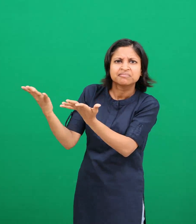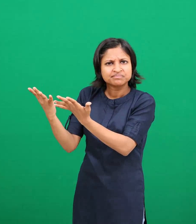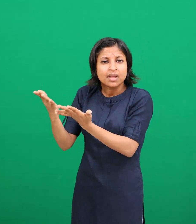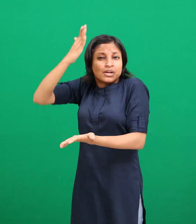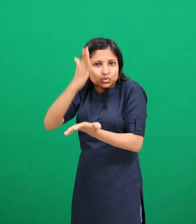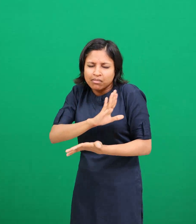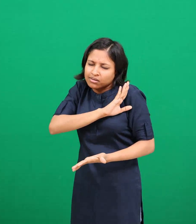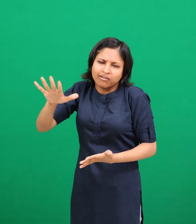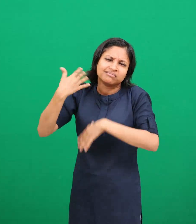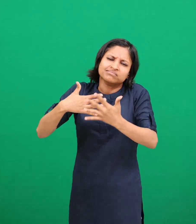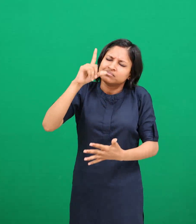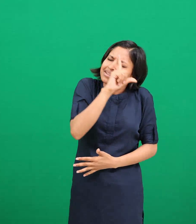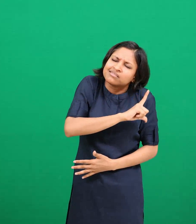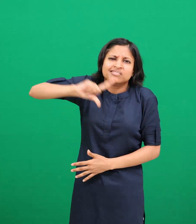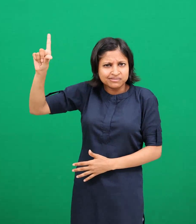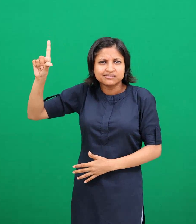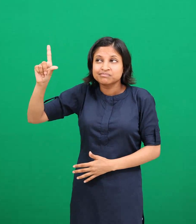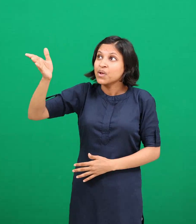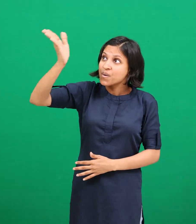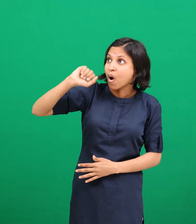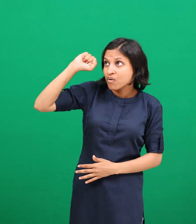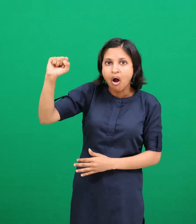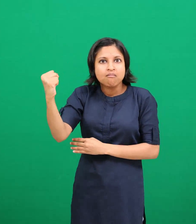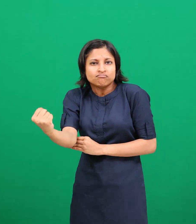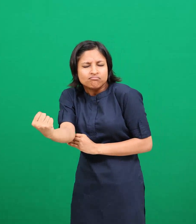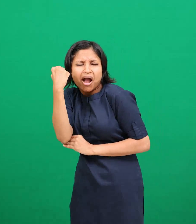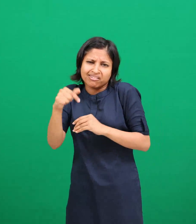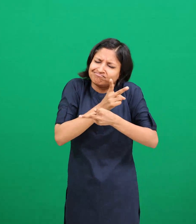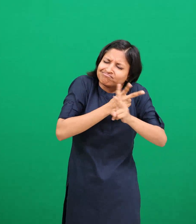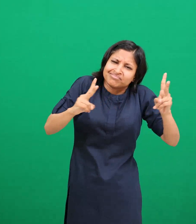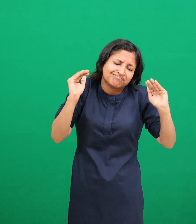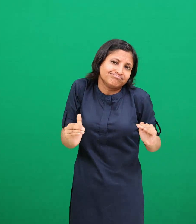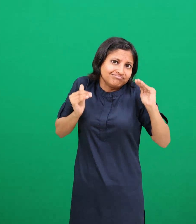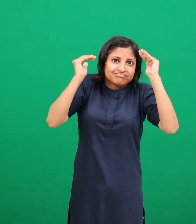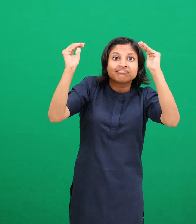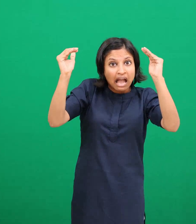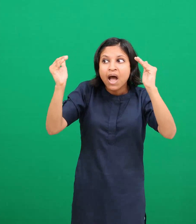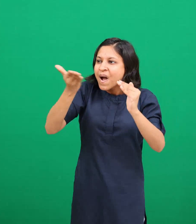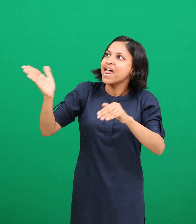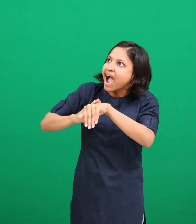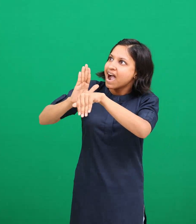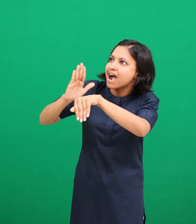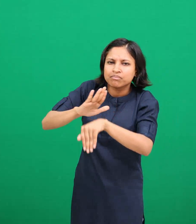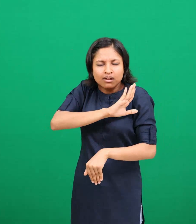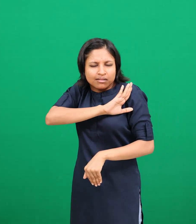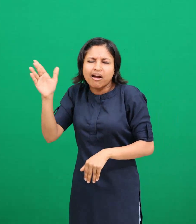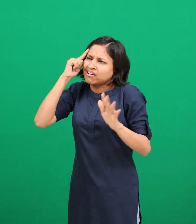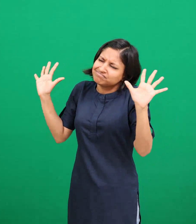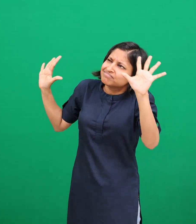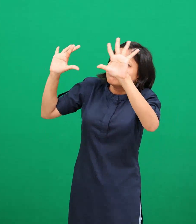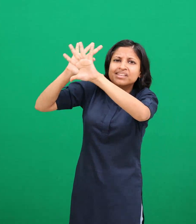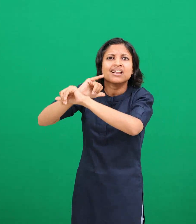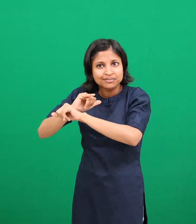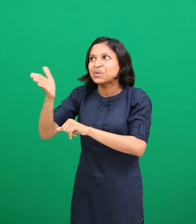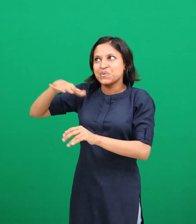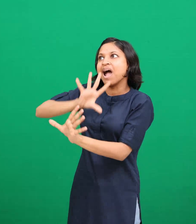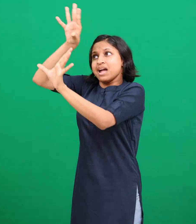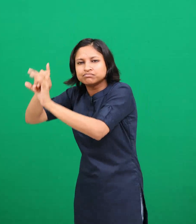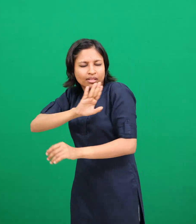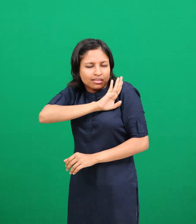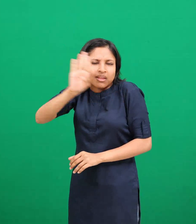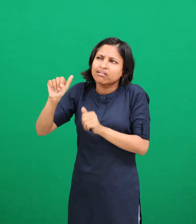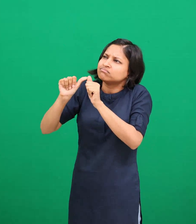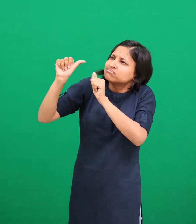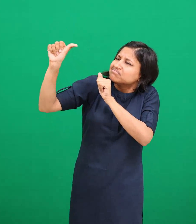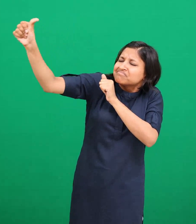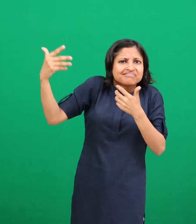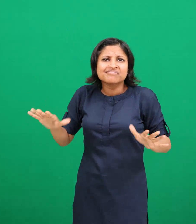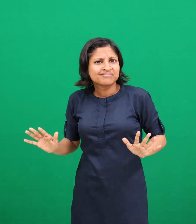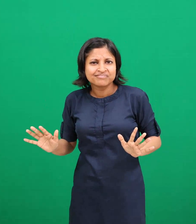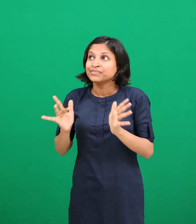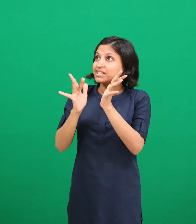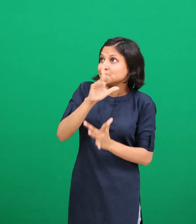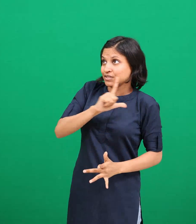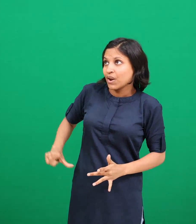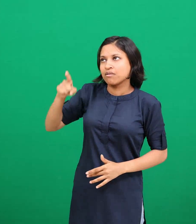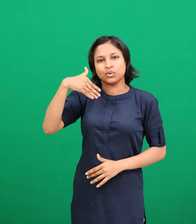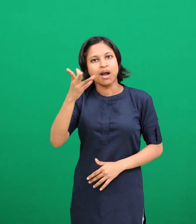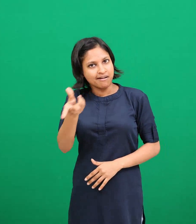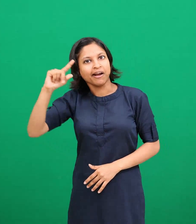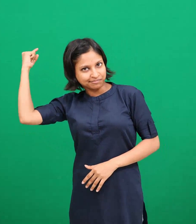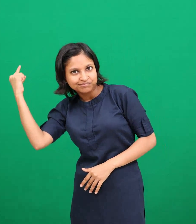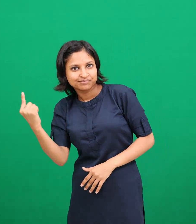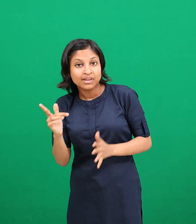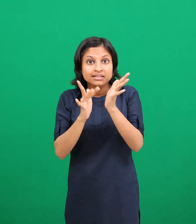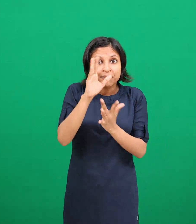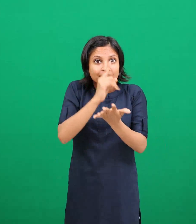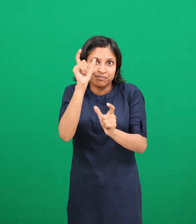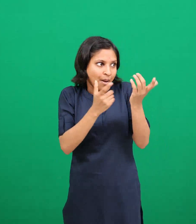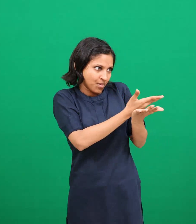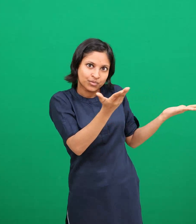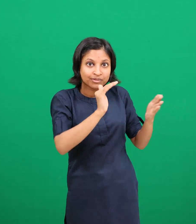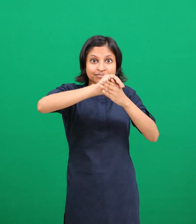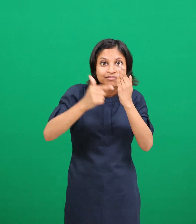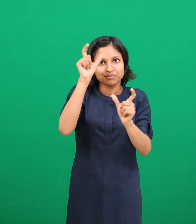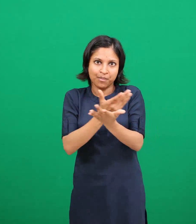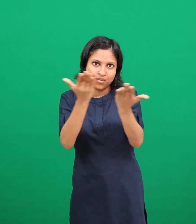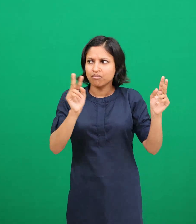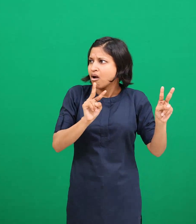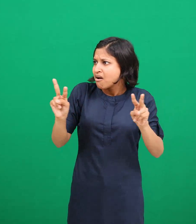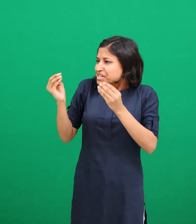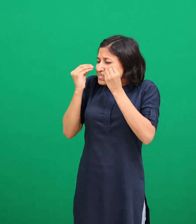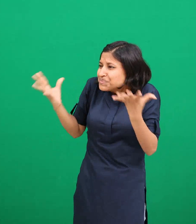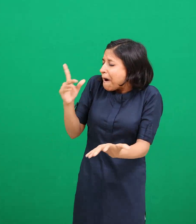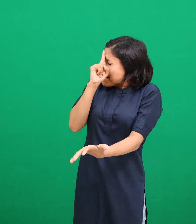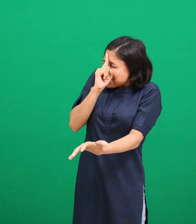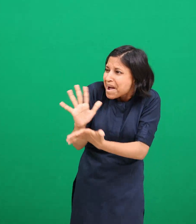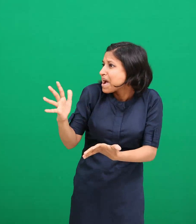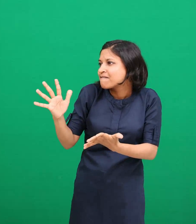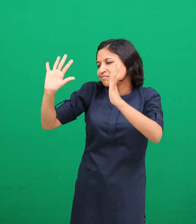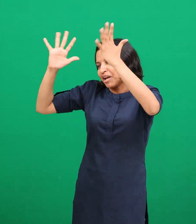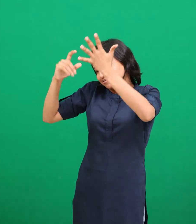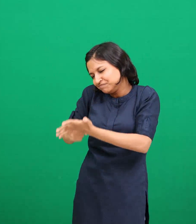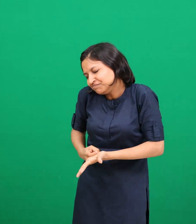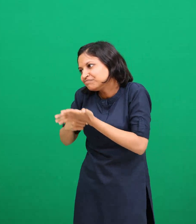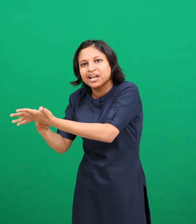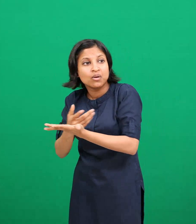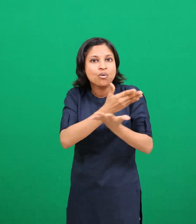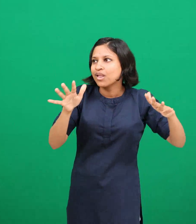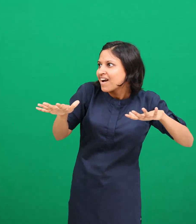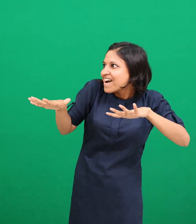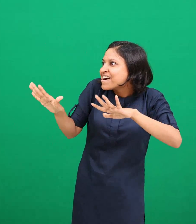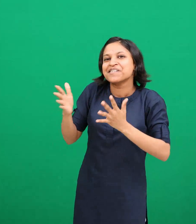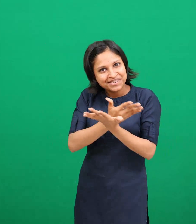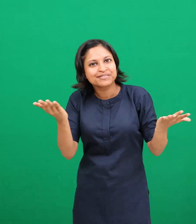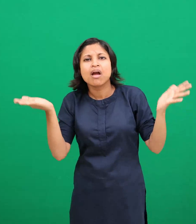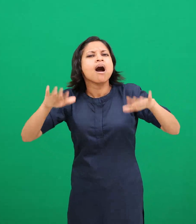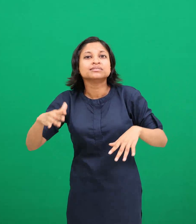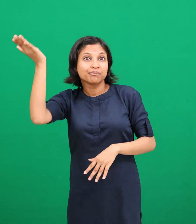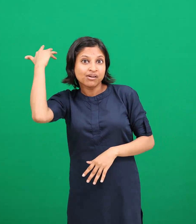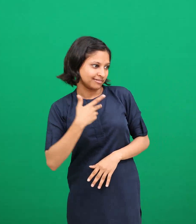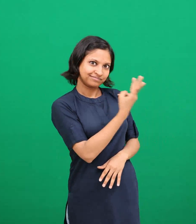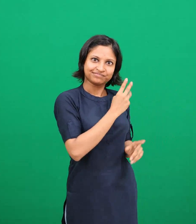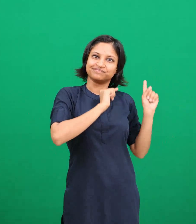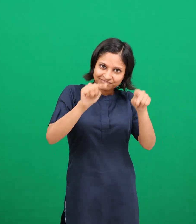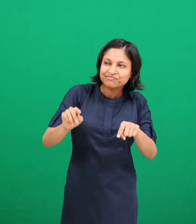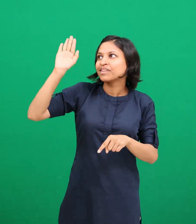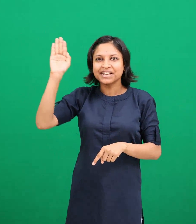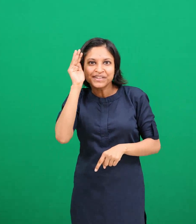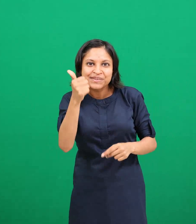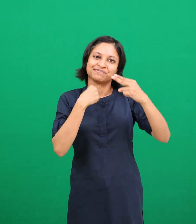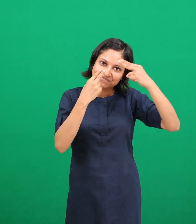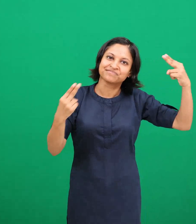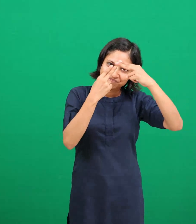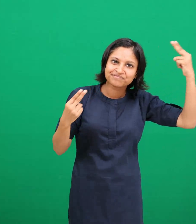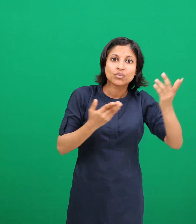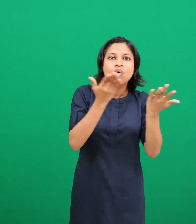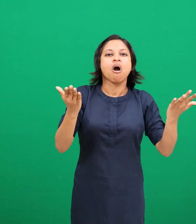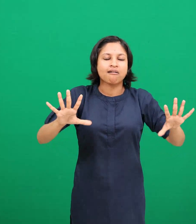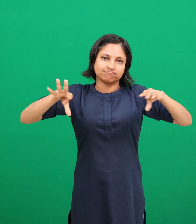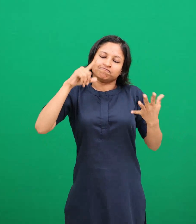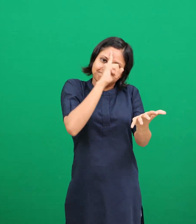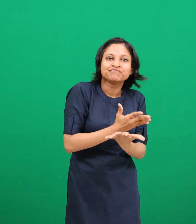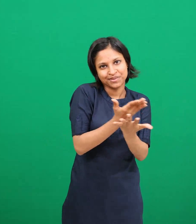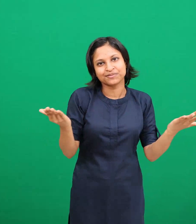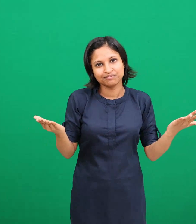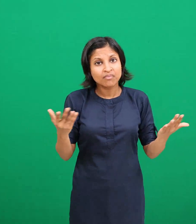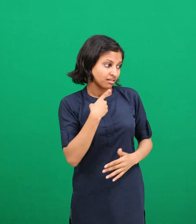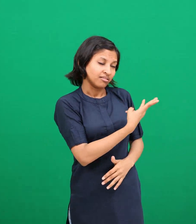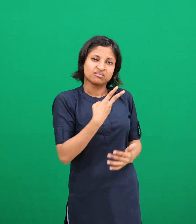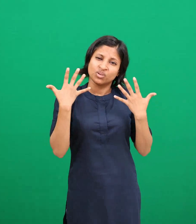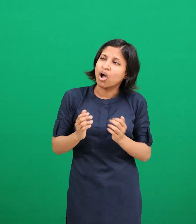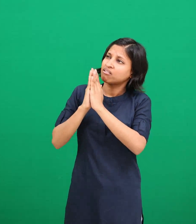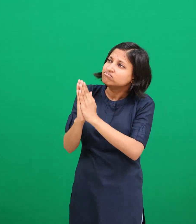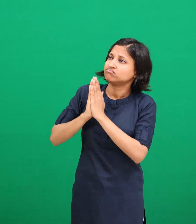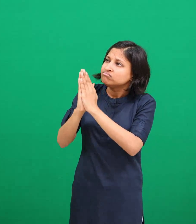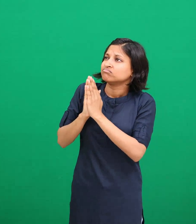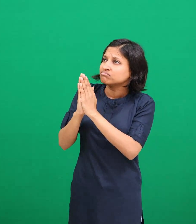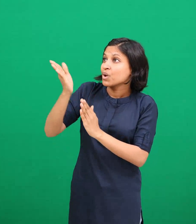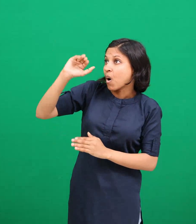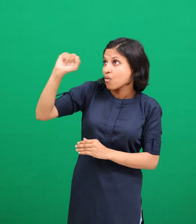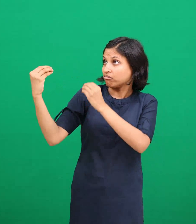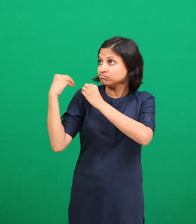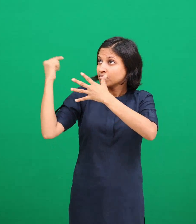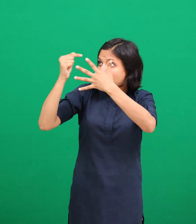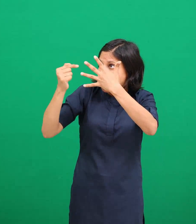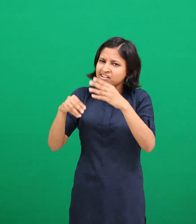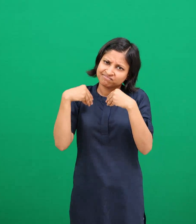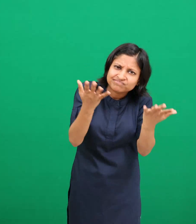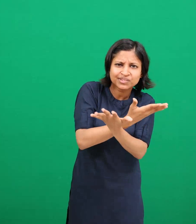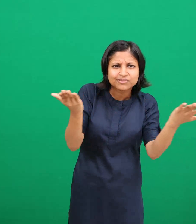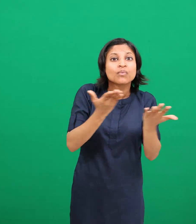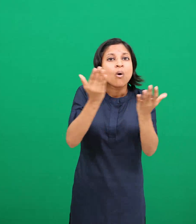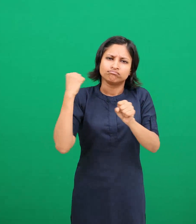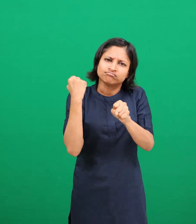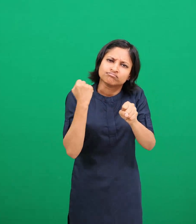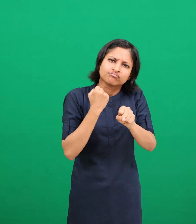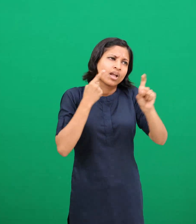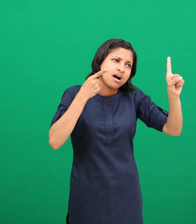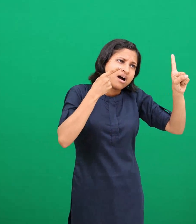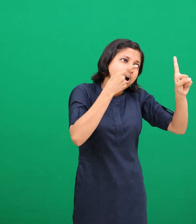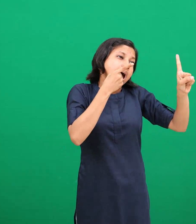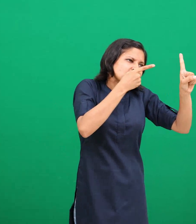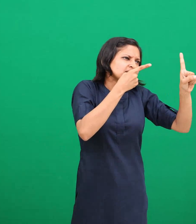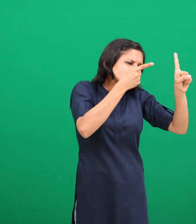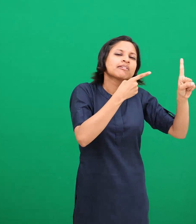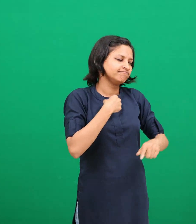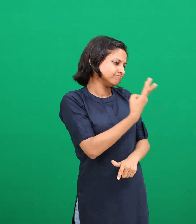They will suffer the penalty of eternal destruction, separated from the presence of the Lord and the glory of His might, on the day He comes to be glorified in His saints and regarded with wonder by all who have believed, including you who have believed our testimony.